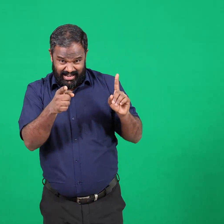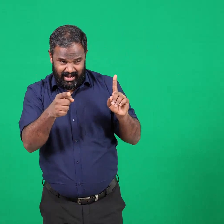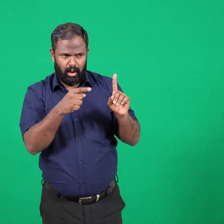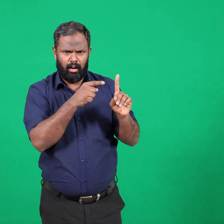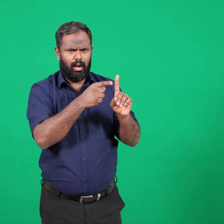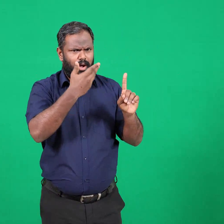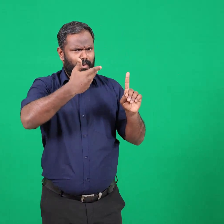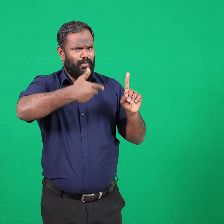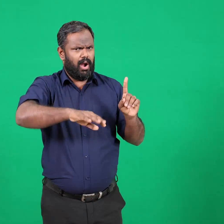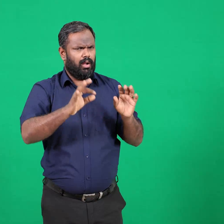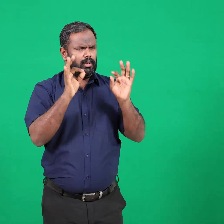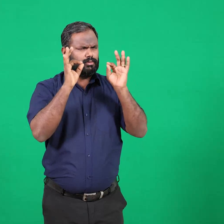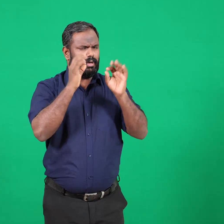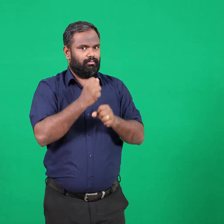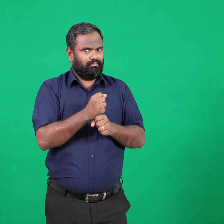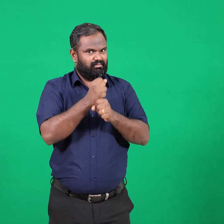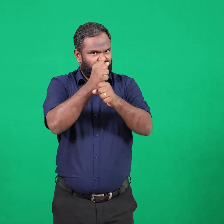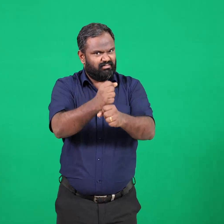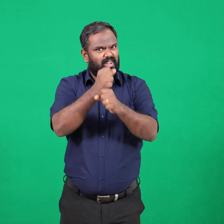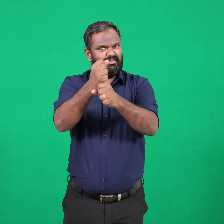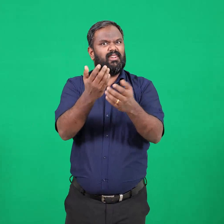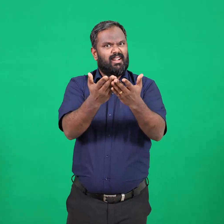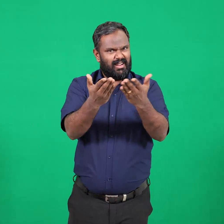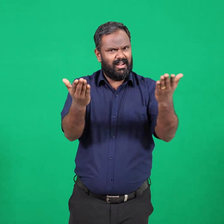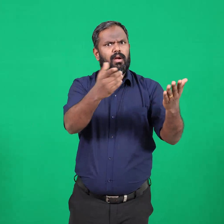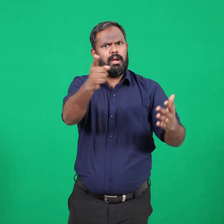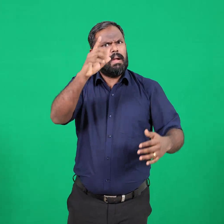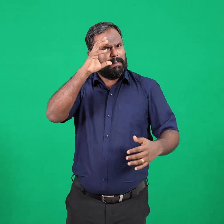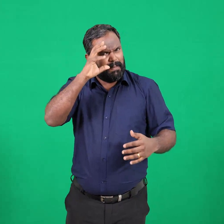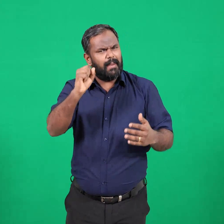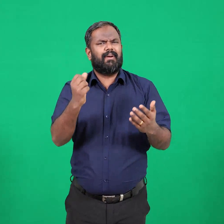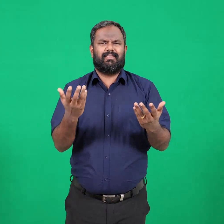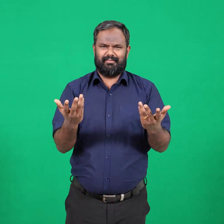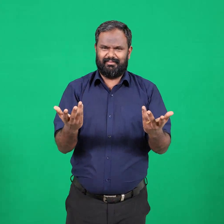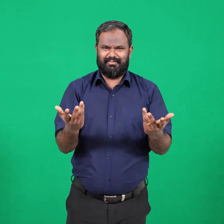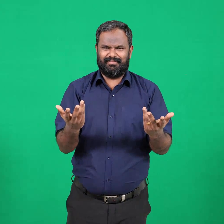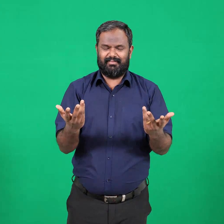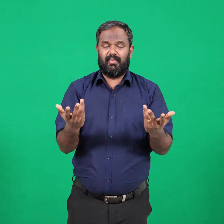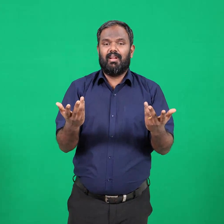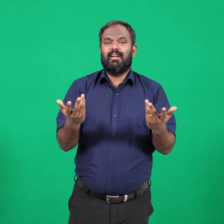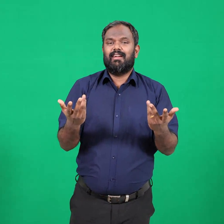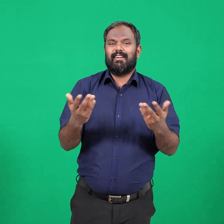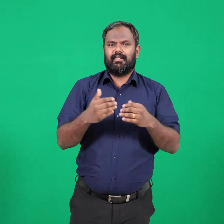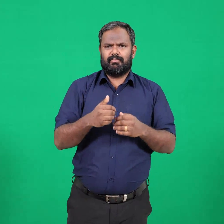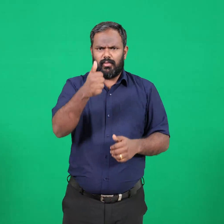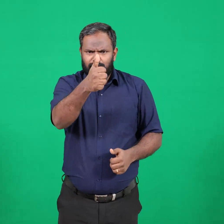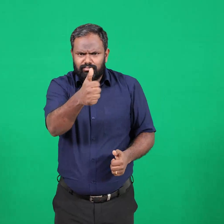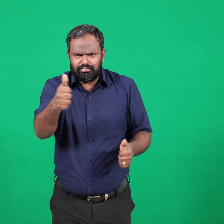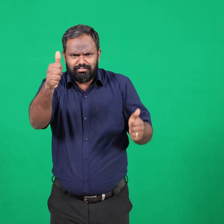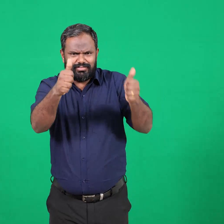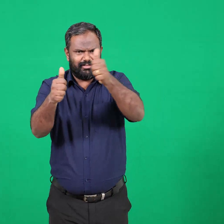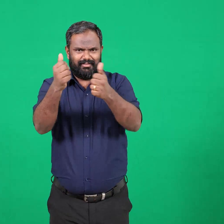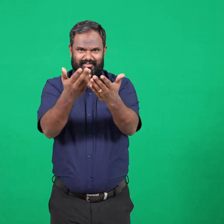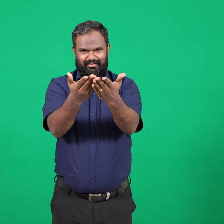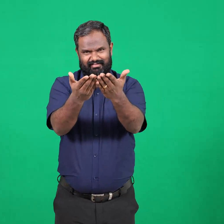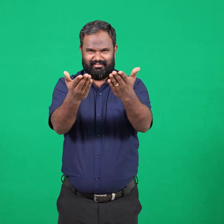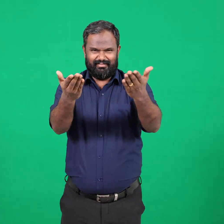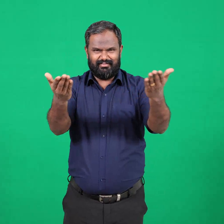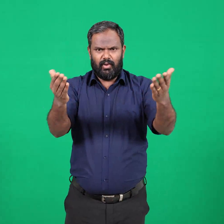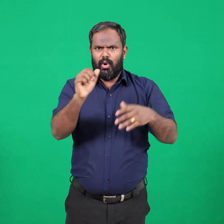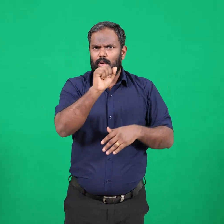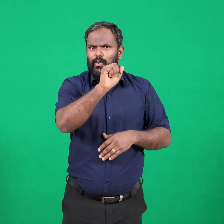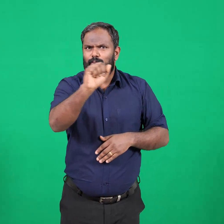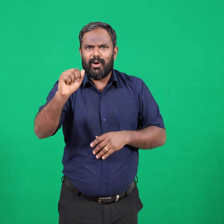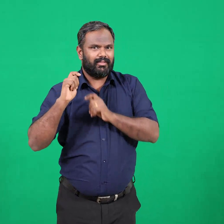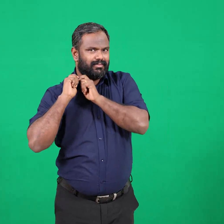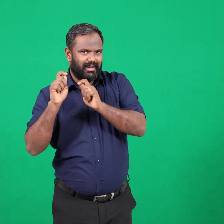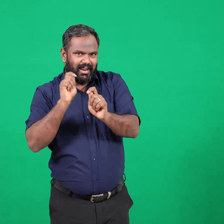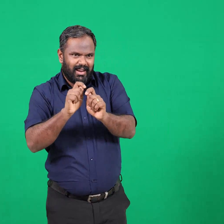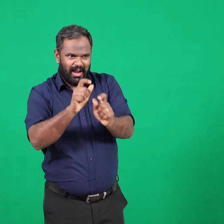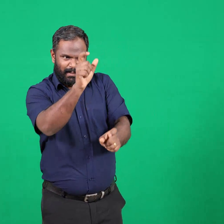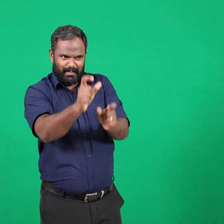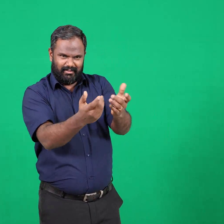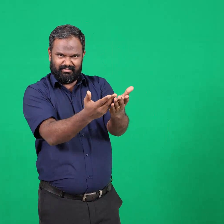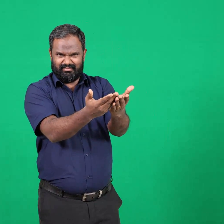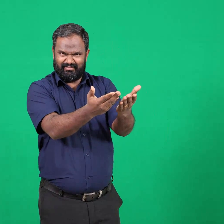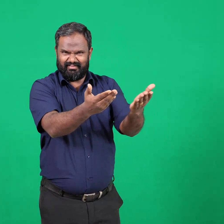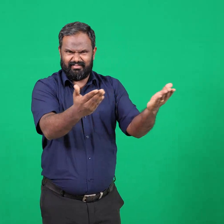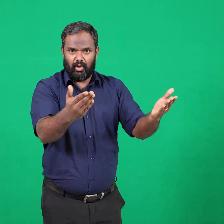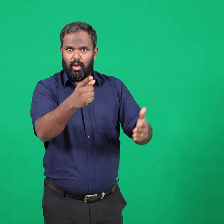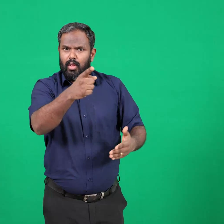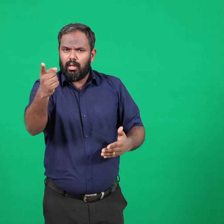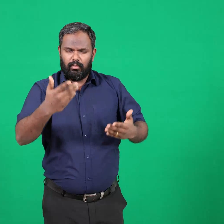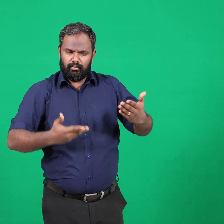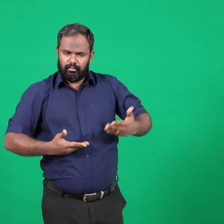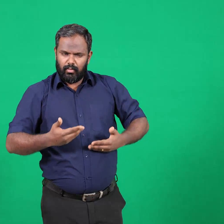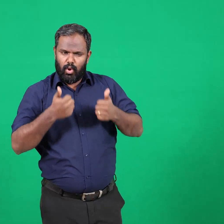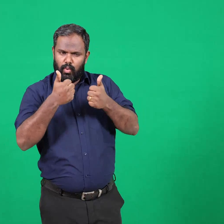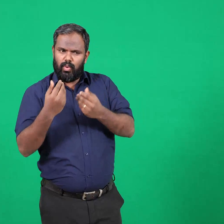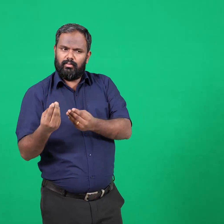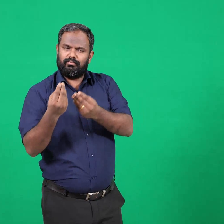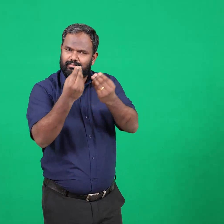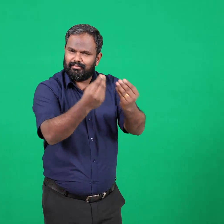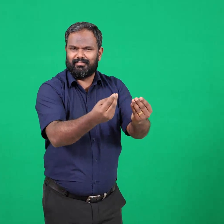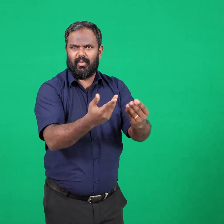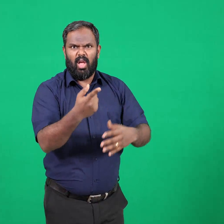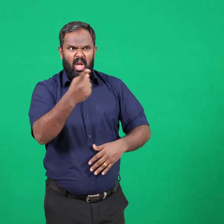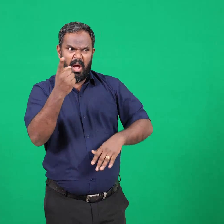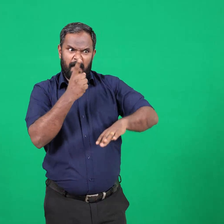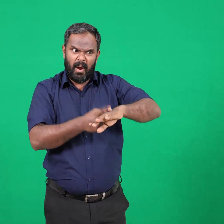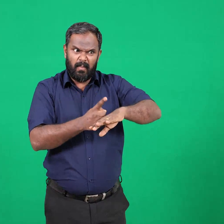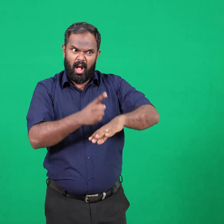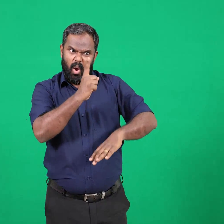And masters, do the same for your slaves.